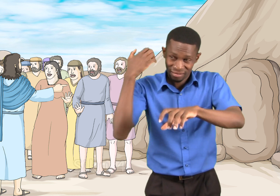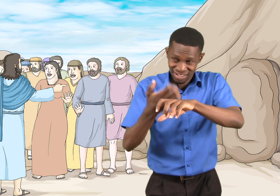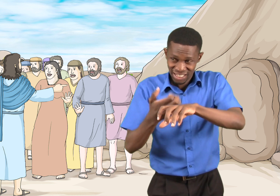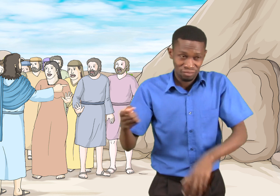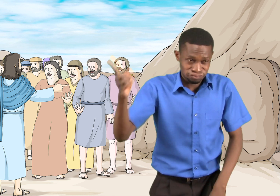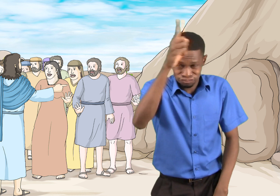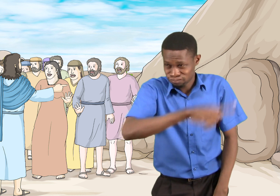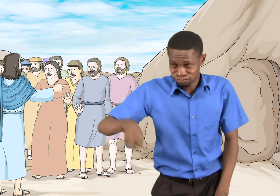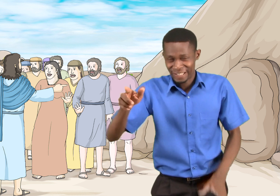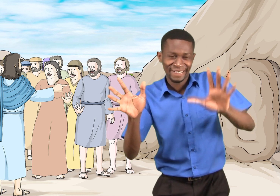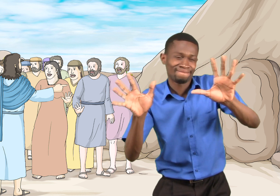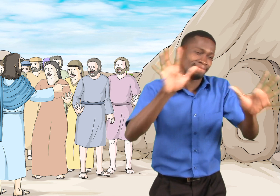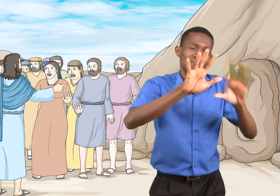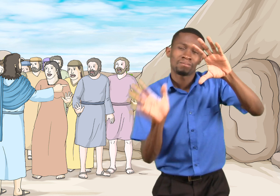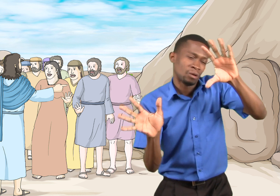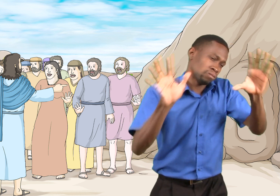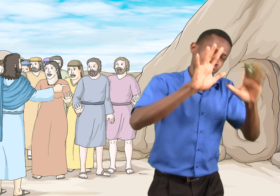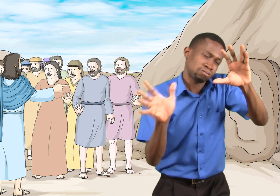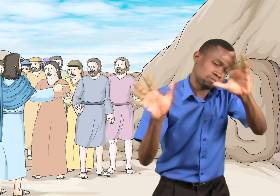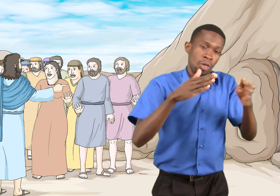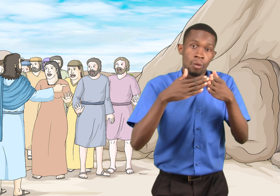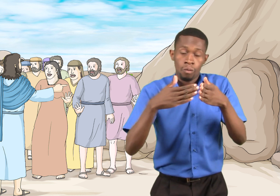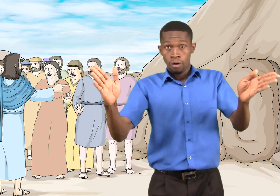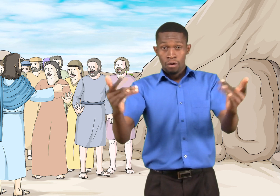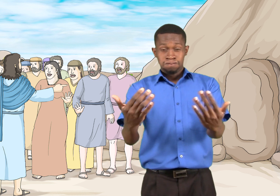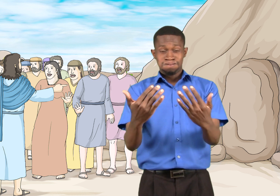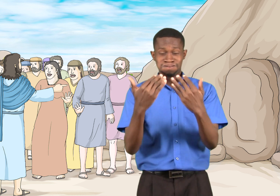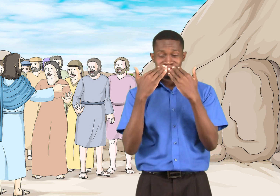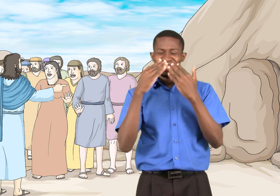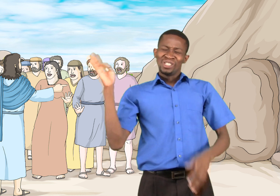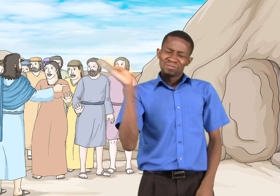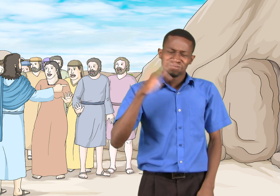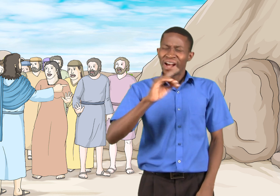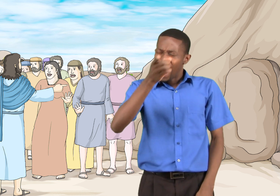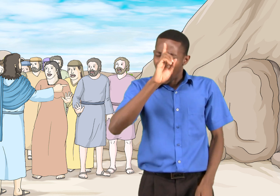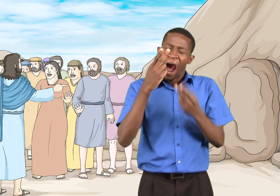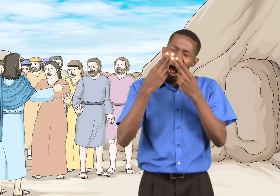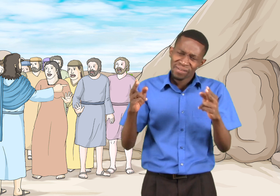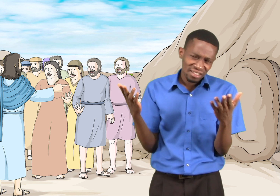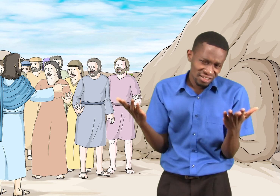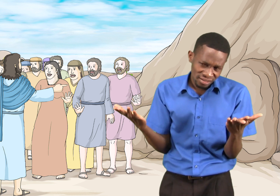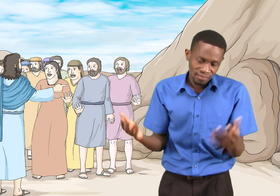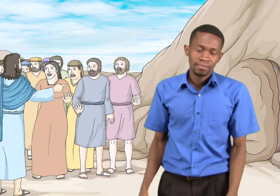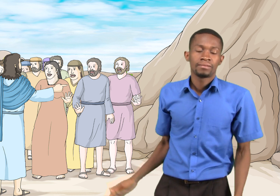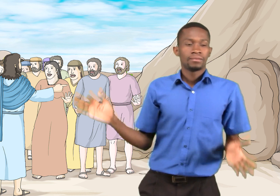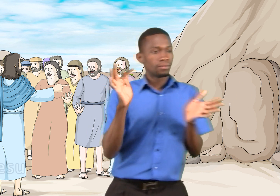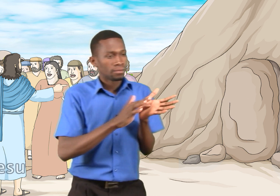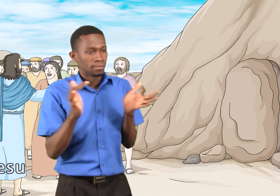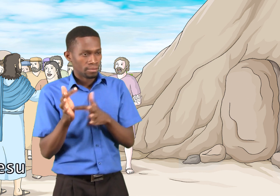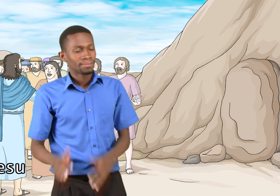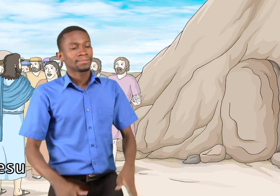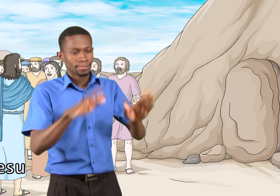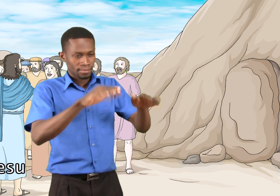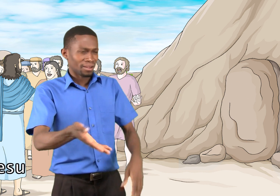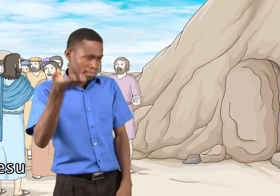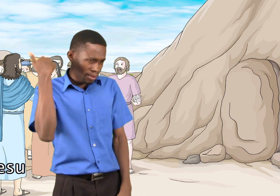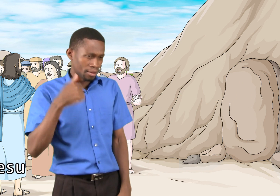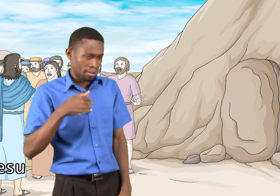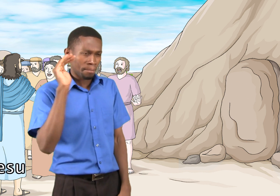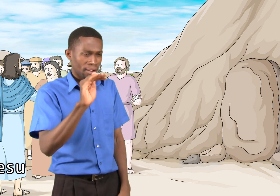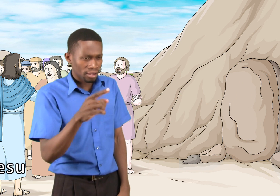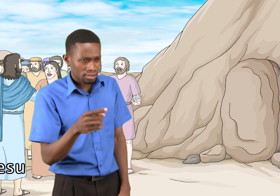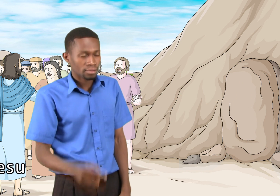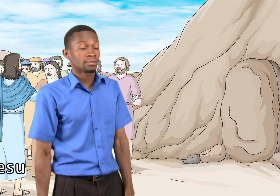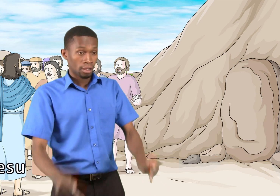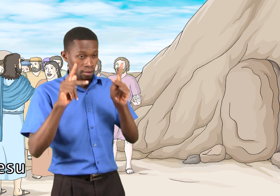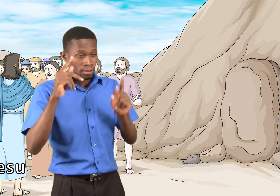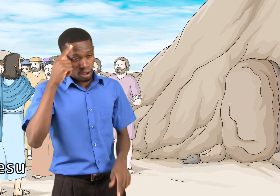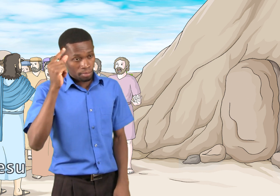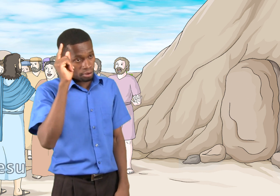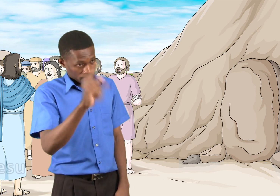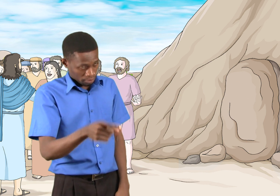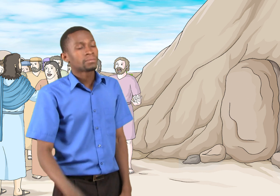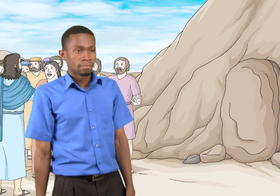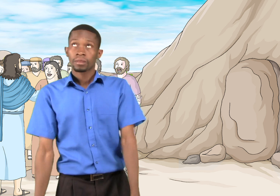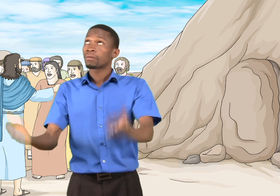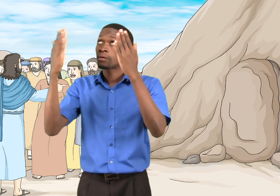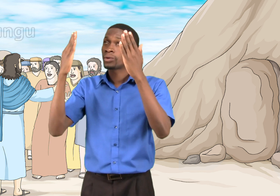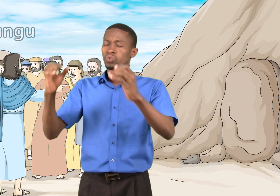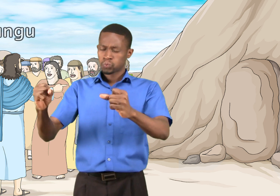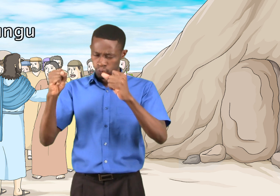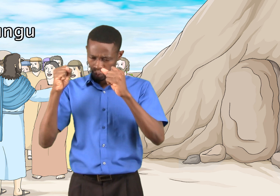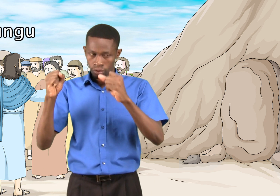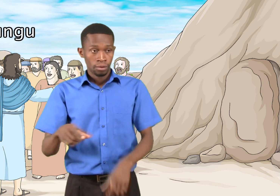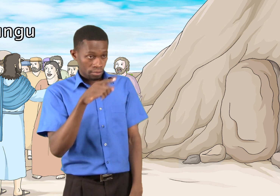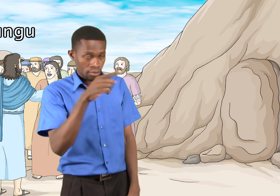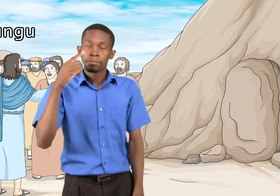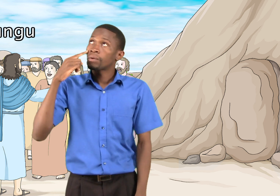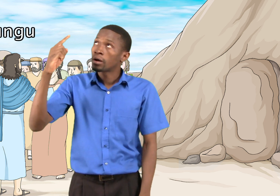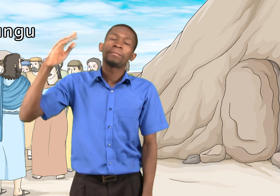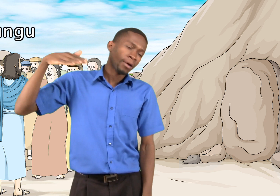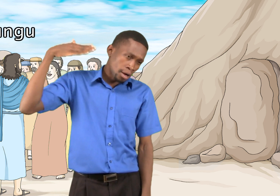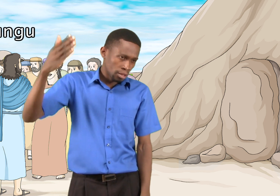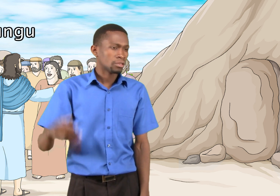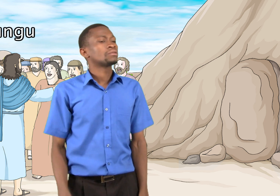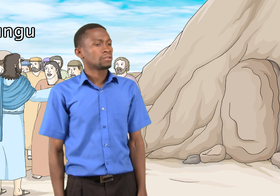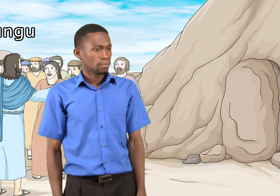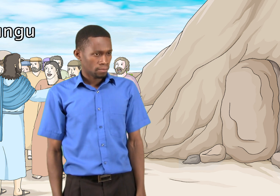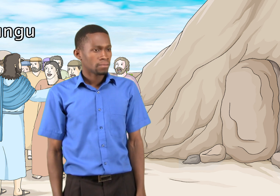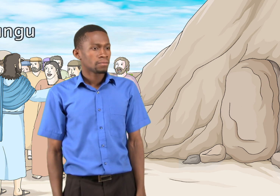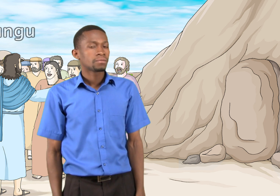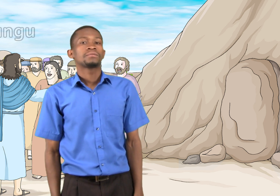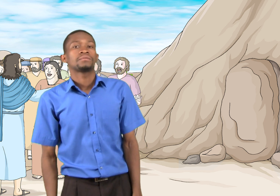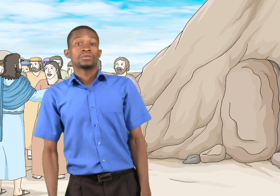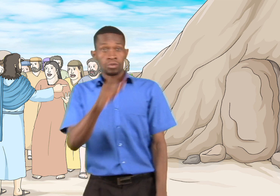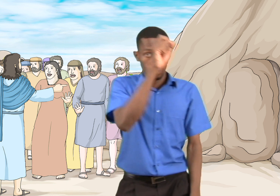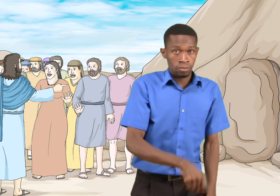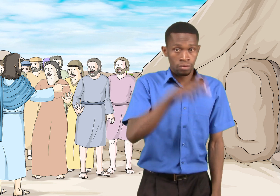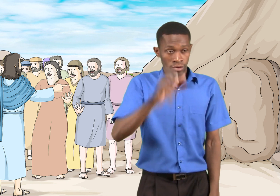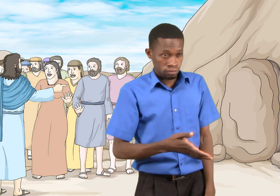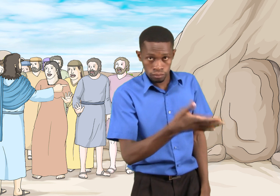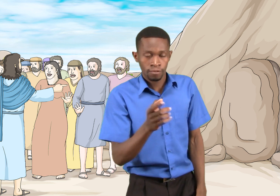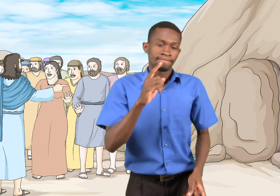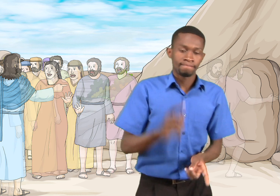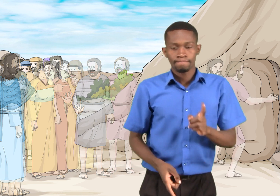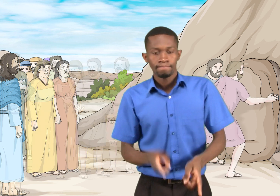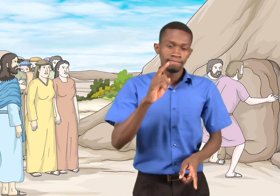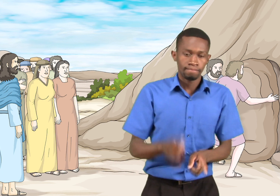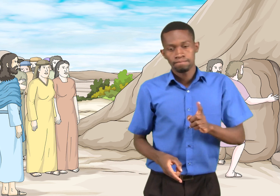Jesus replied, “Did I not tell you that if you believed, you would see the glory of God?”